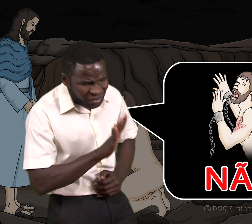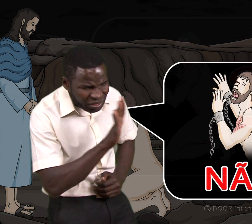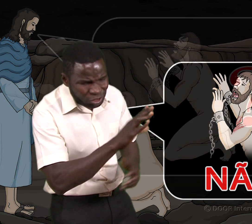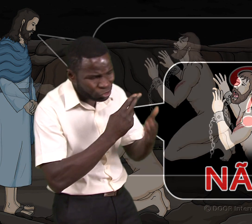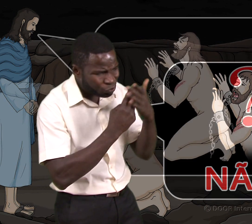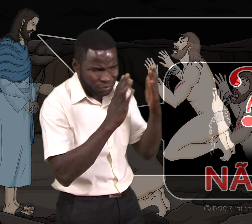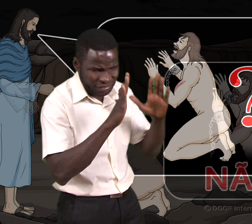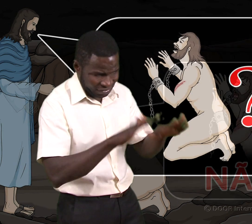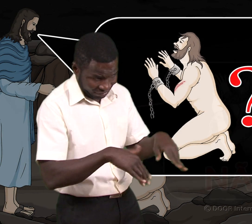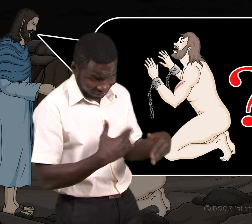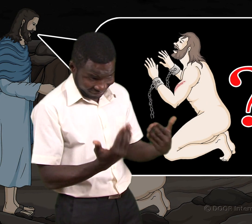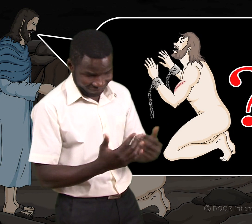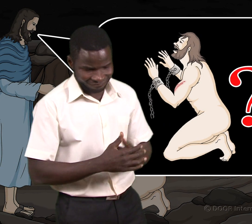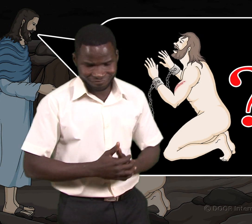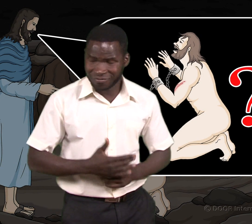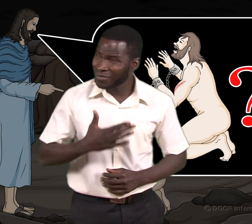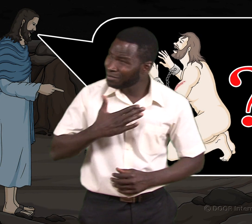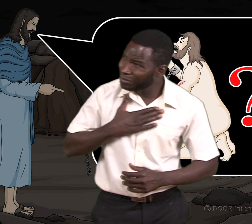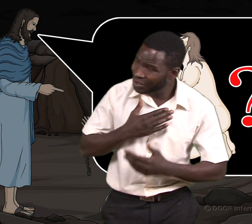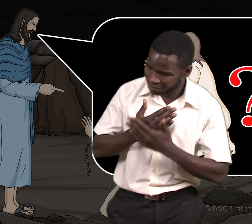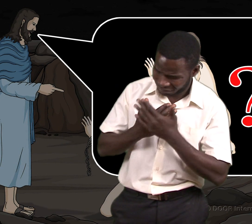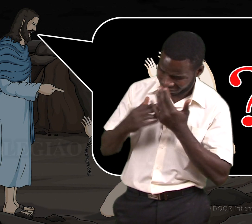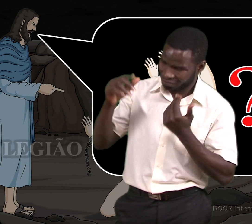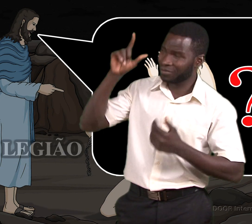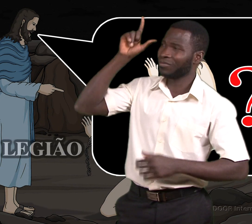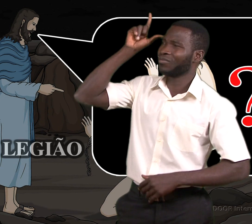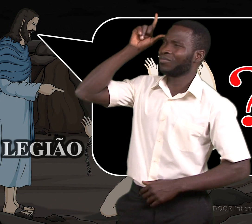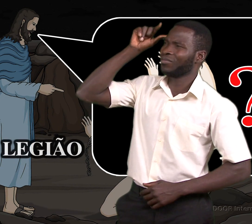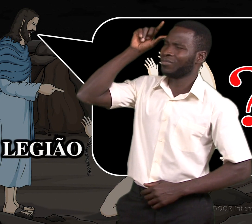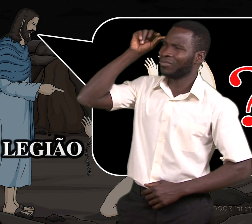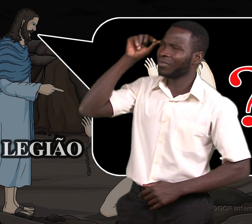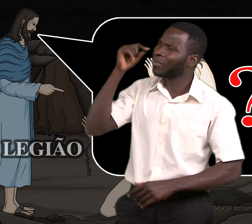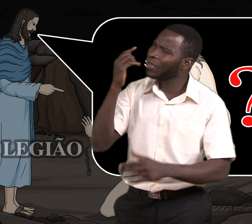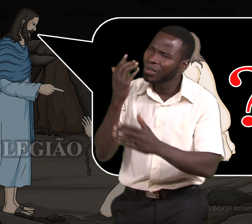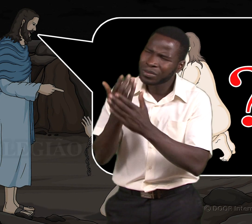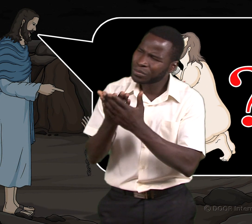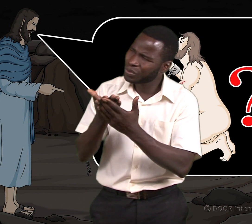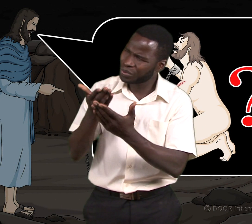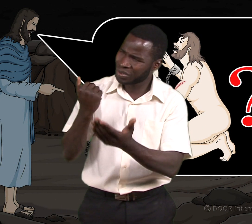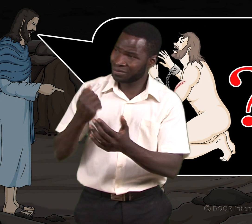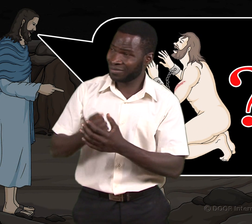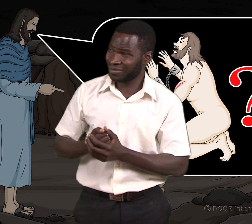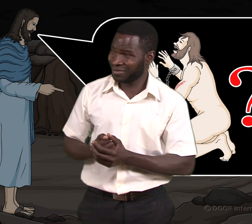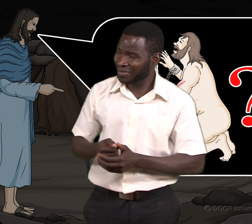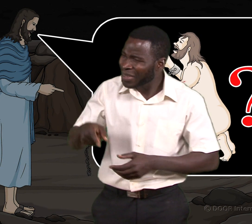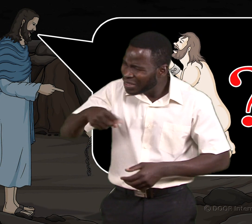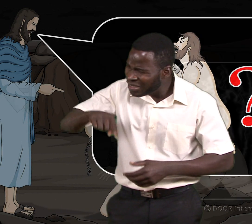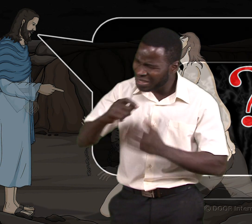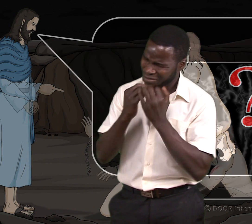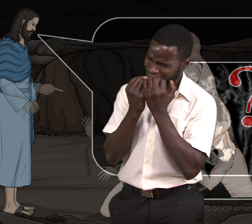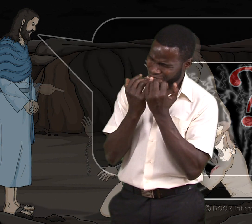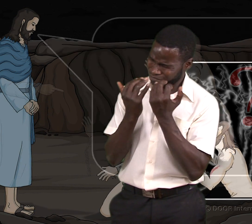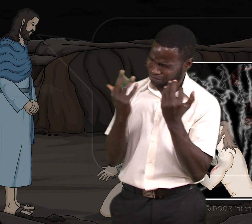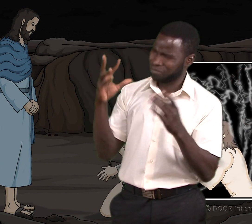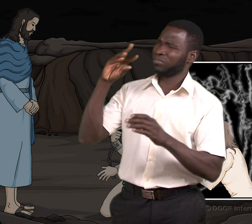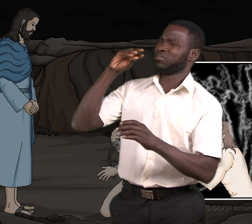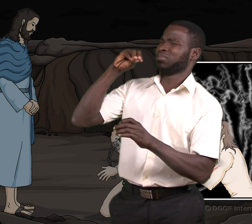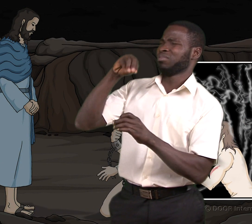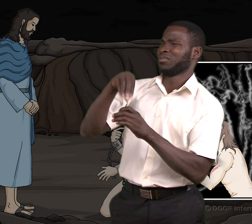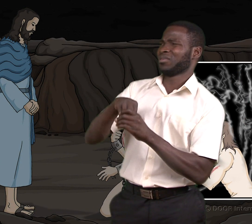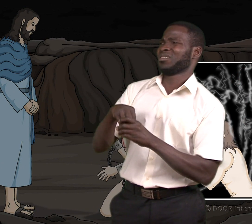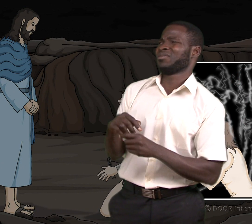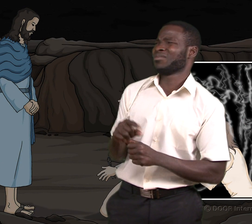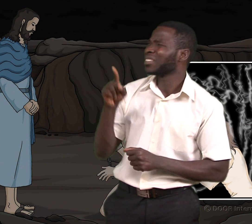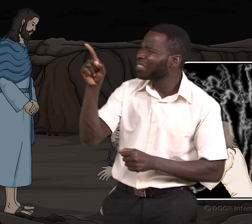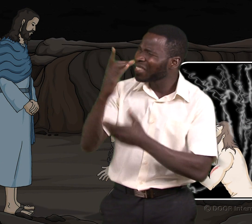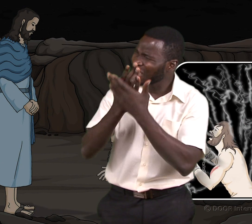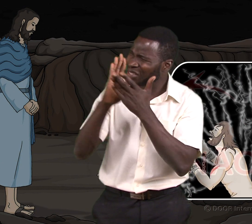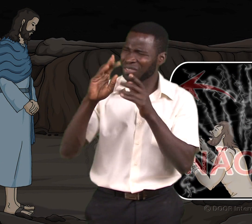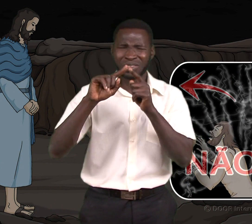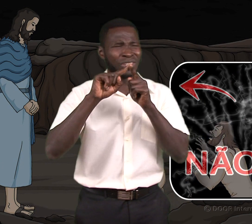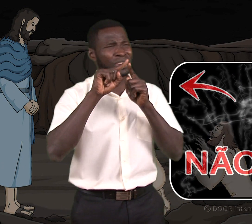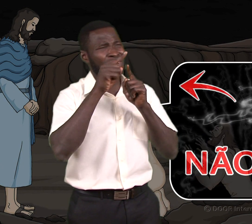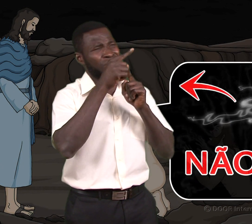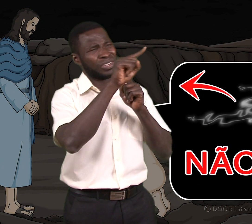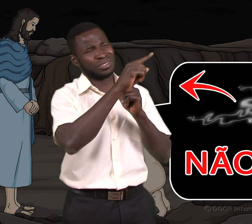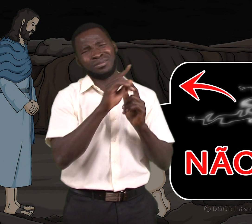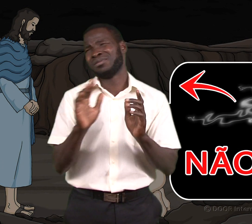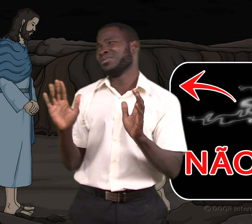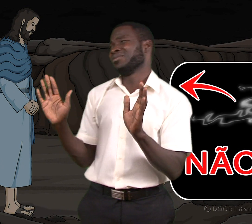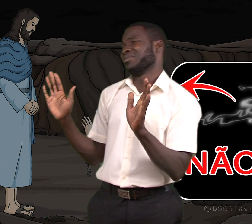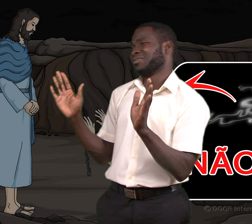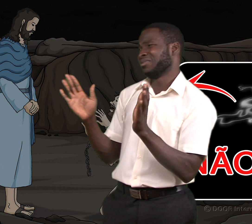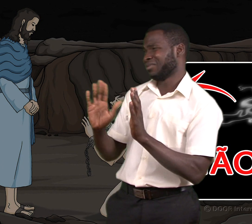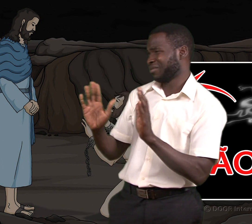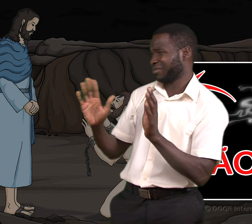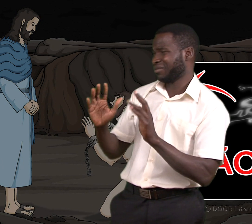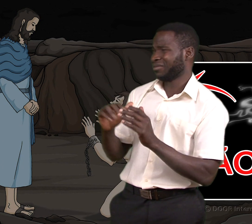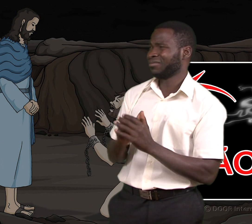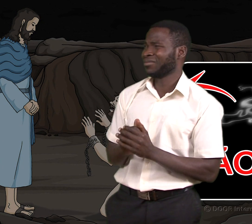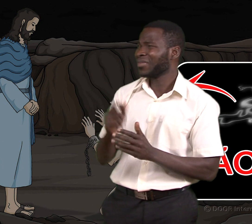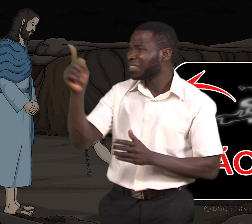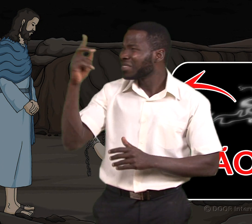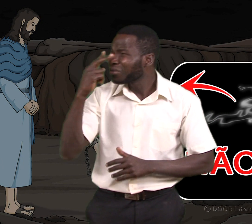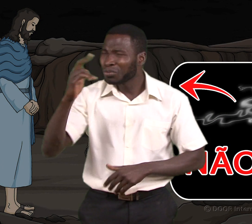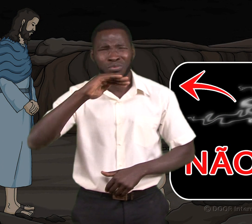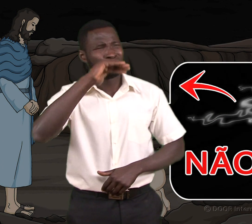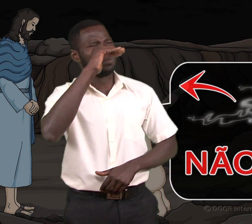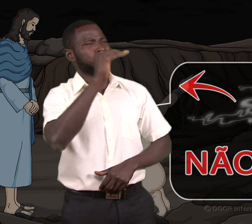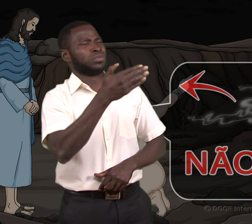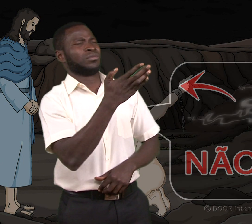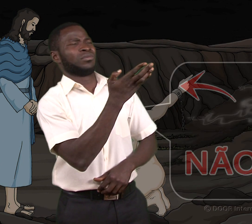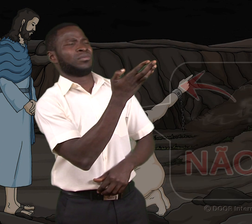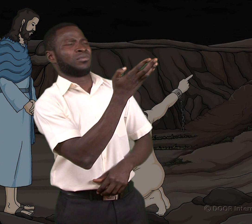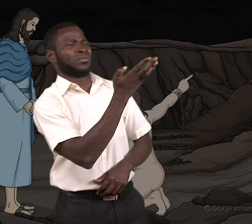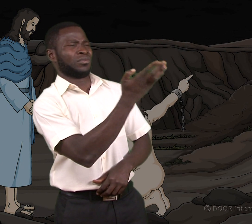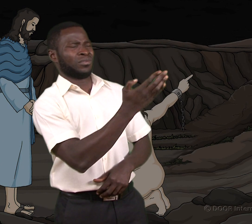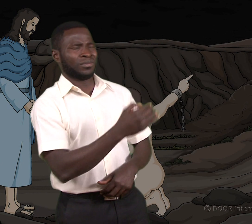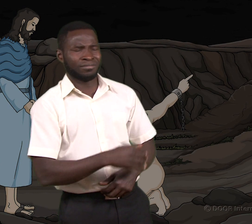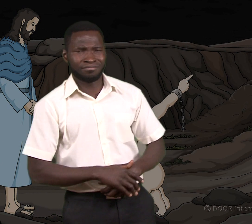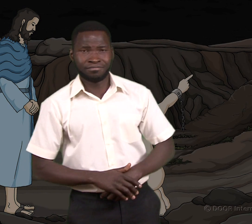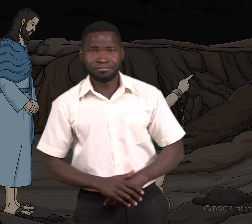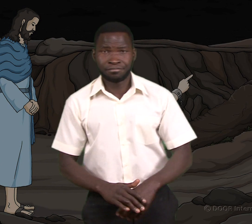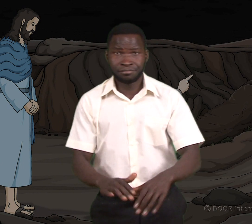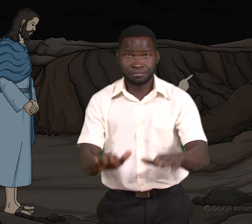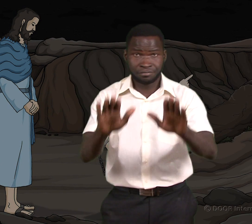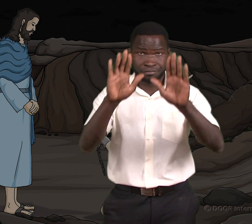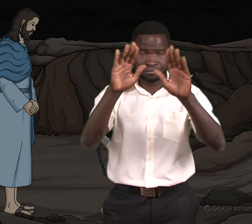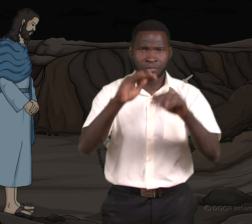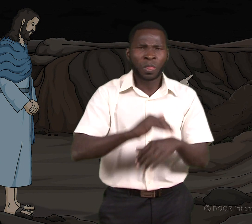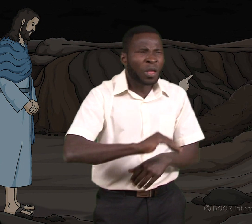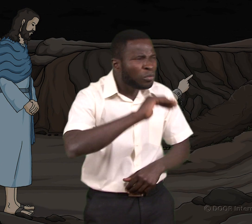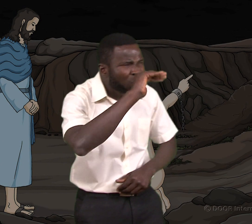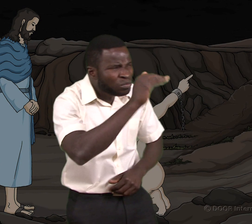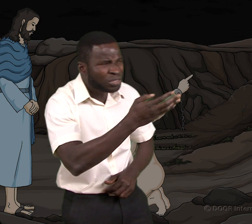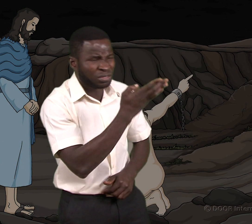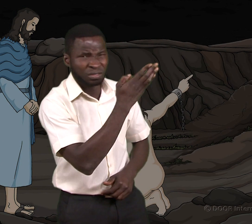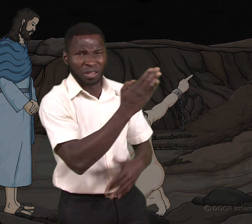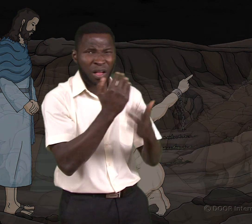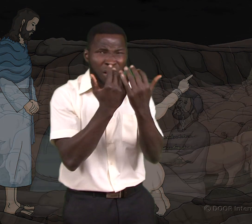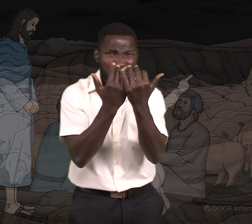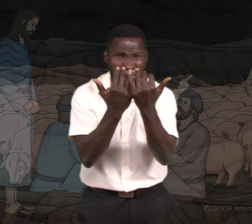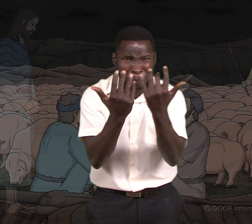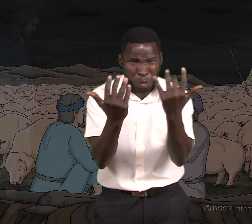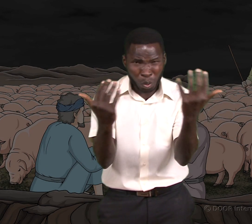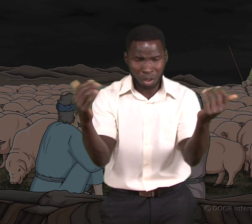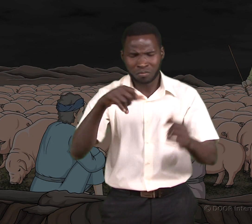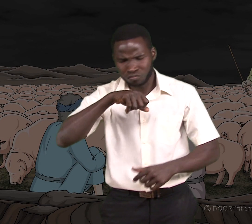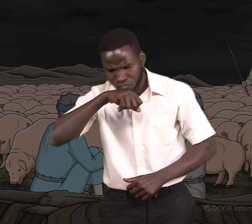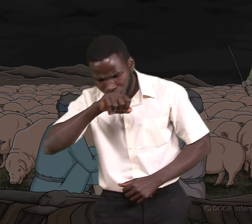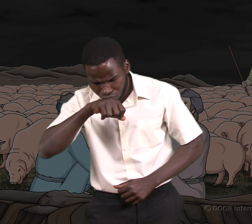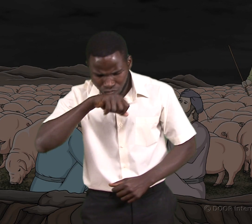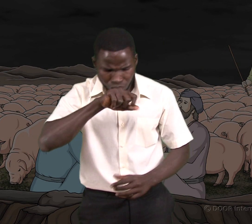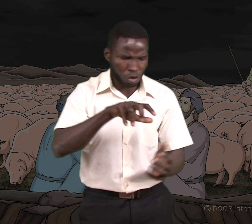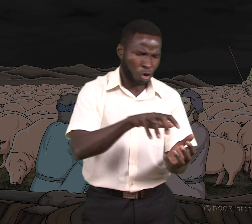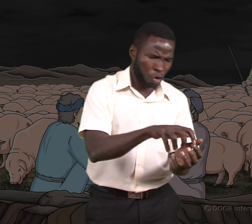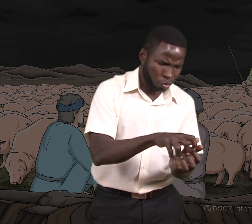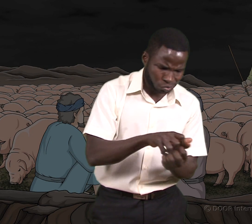“My name is Legion,” he replied, “for we are many.” And he begged Jesus repeatedly not to send them out of that region.